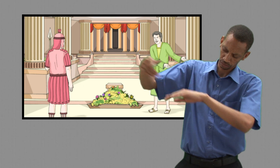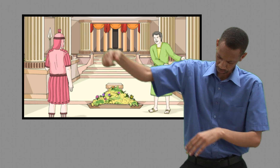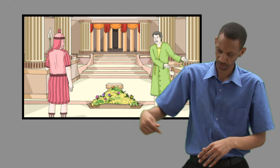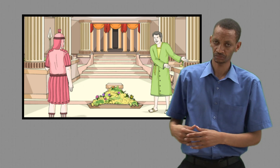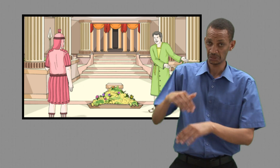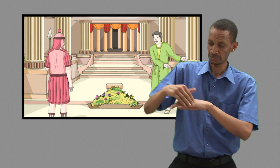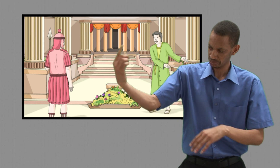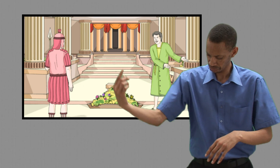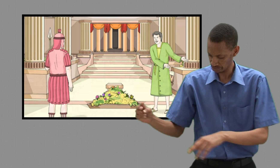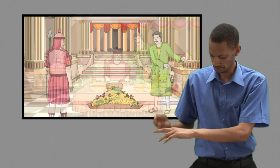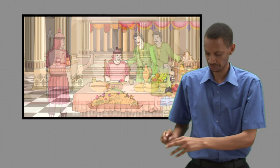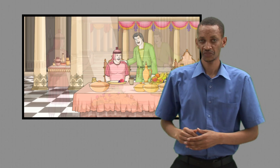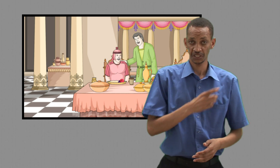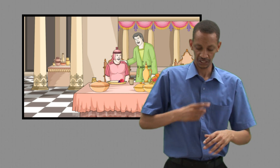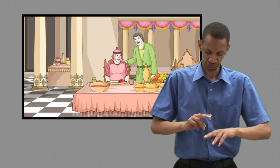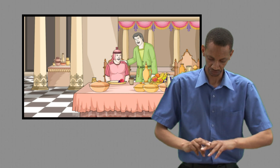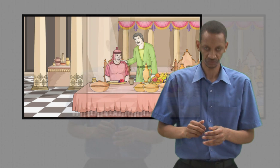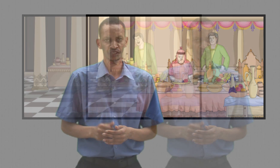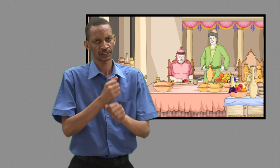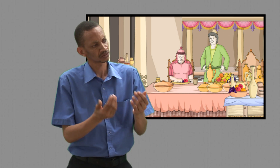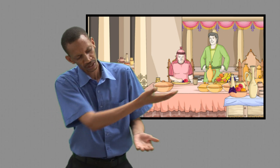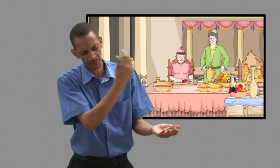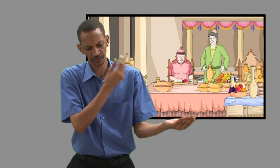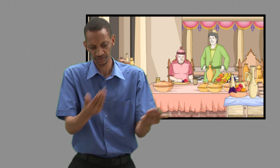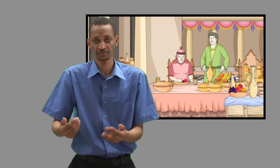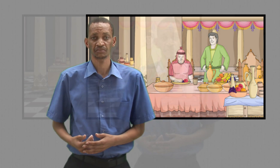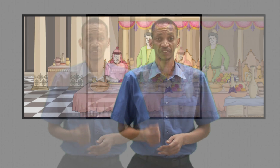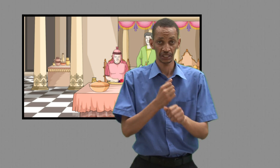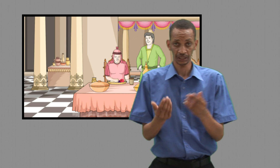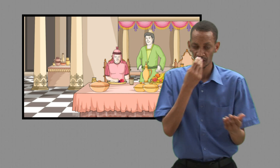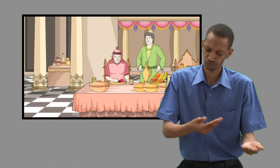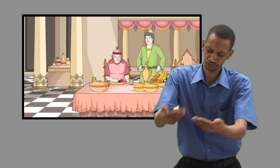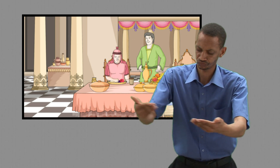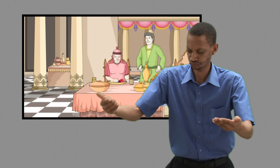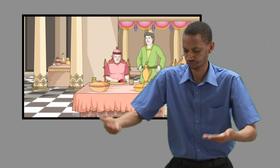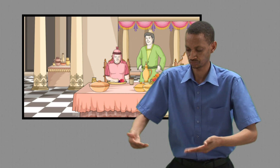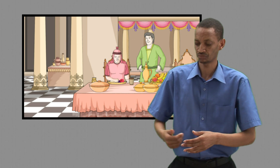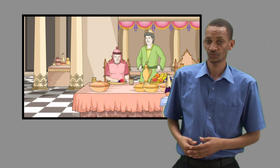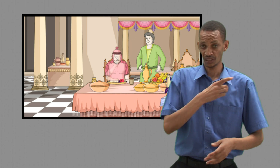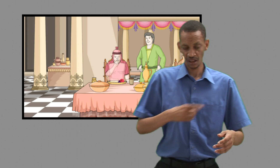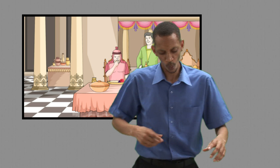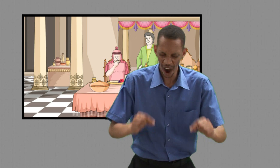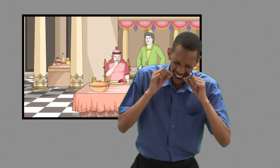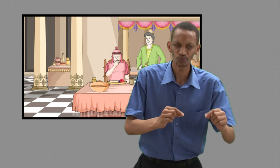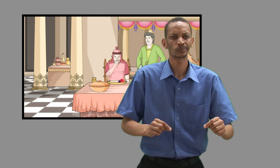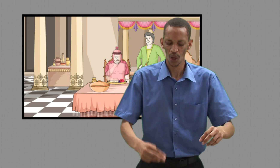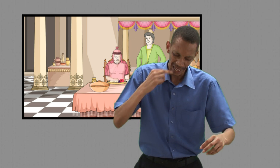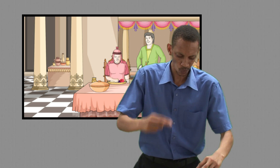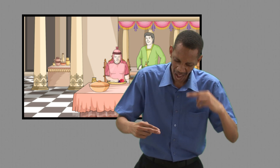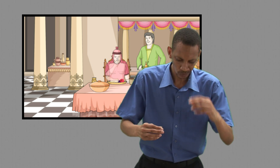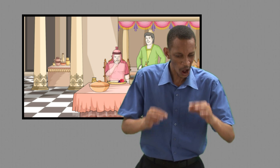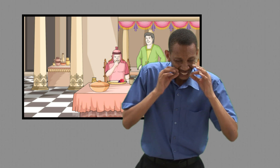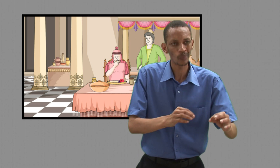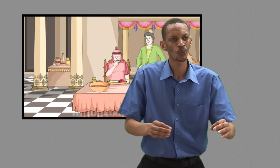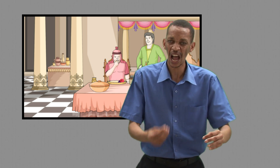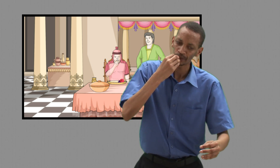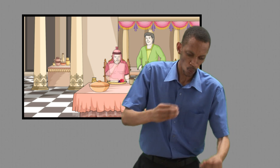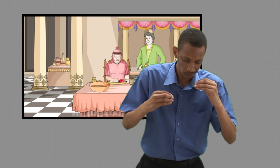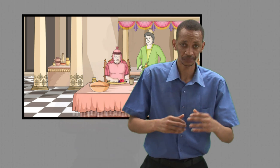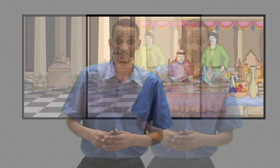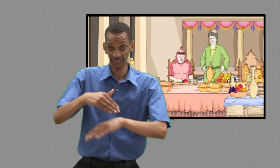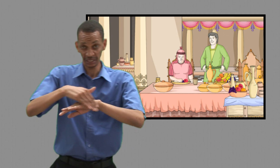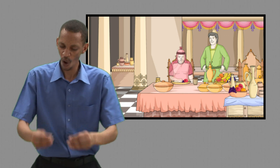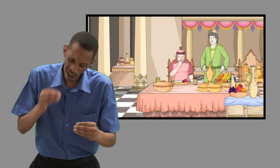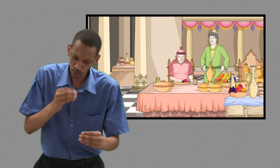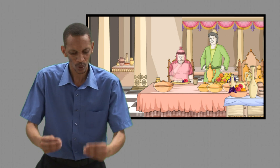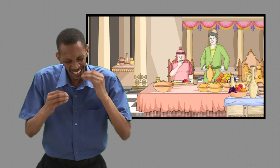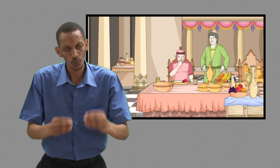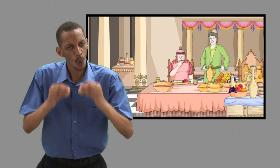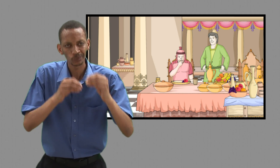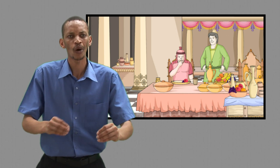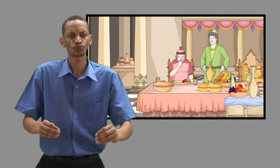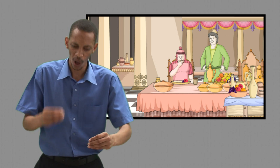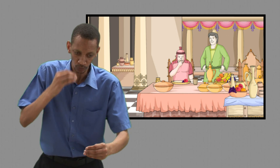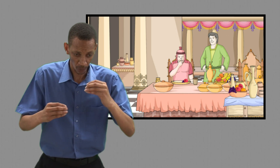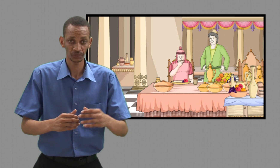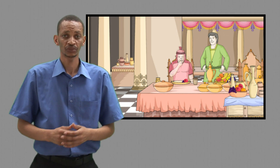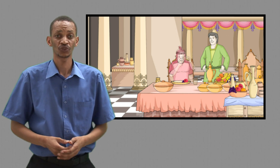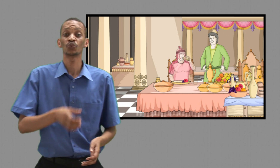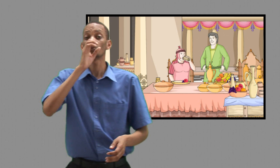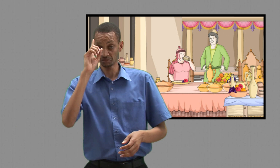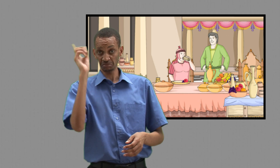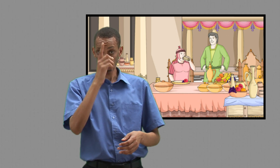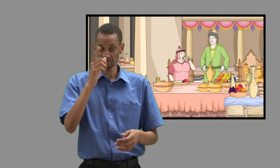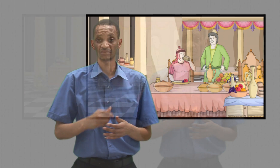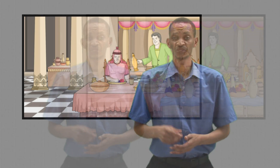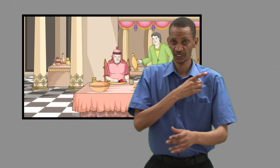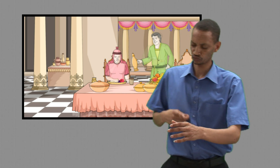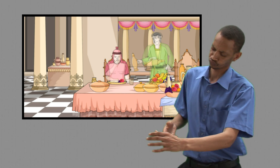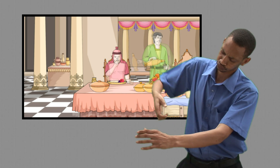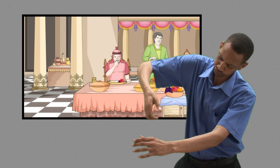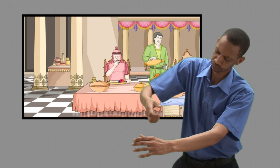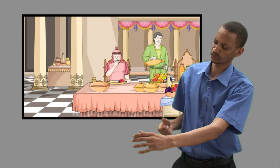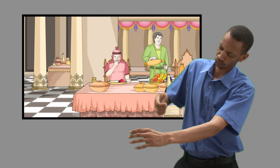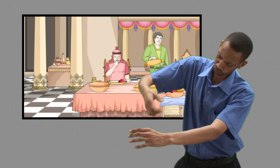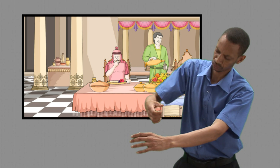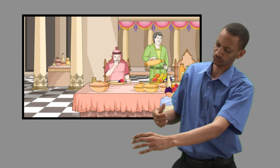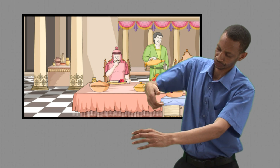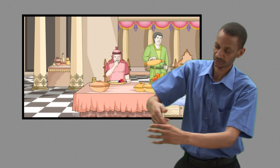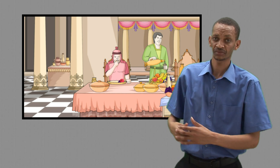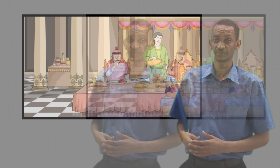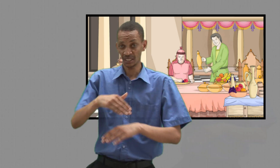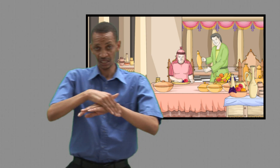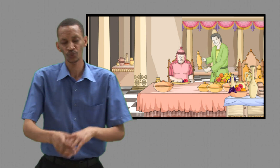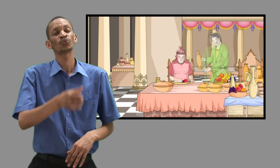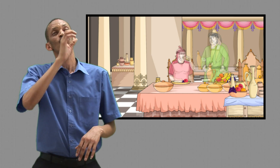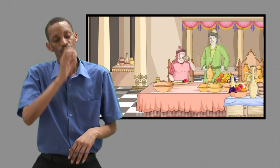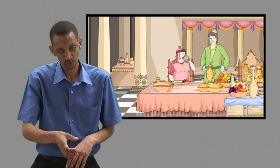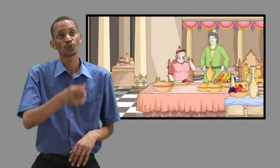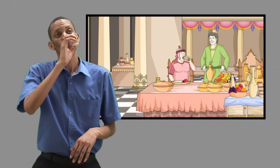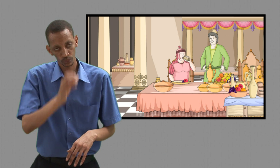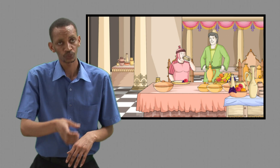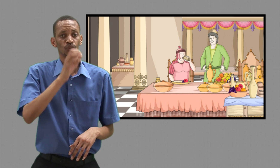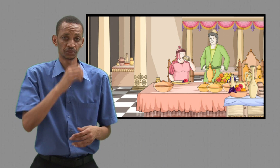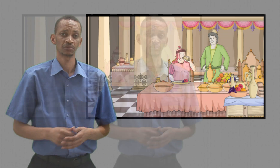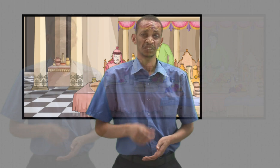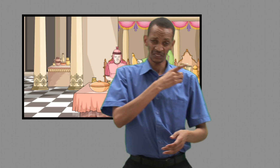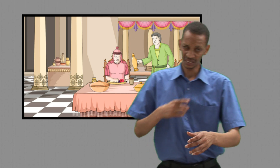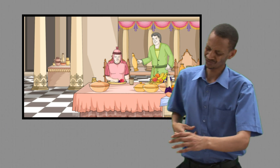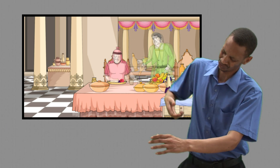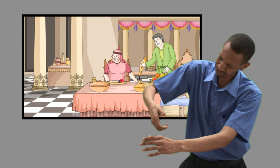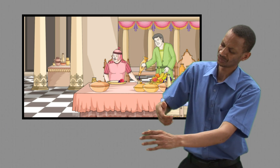Then David invited Uriah to eat and drink with him, and he got Uriah drunk.